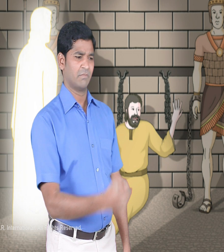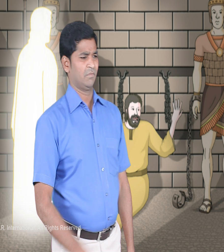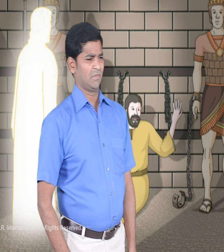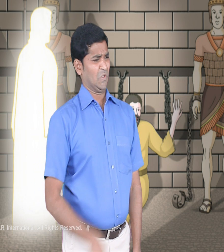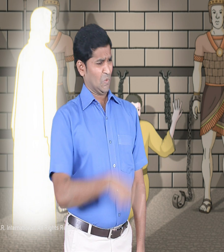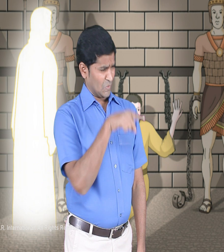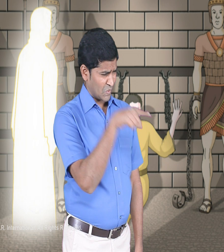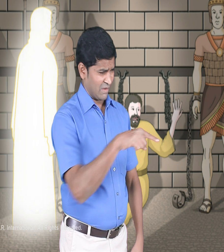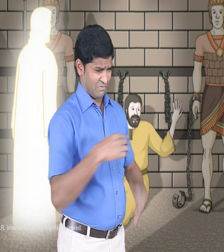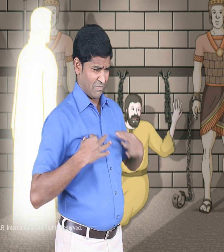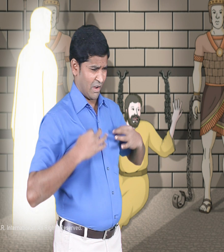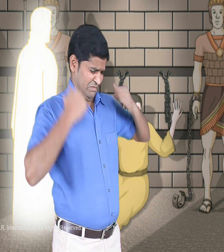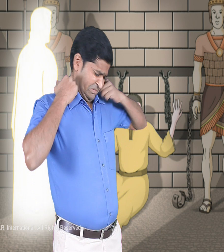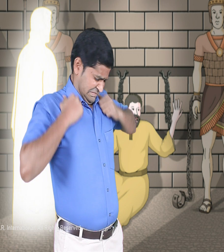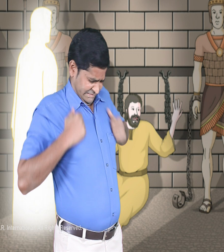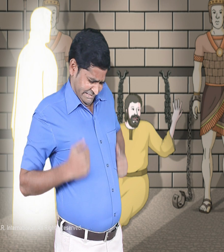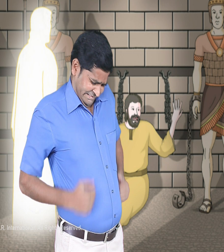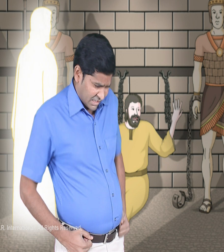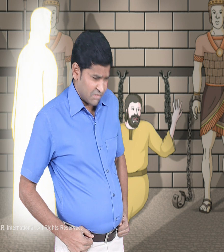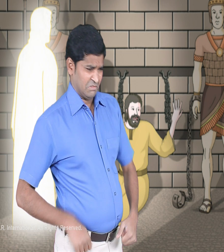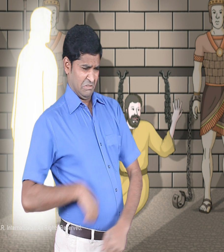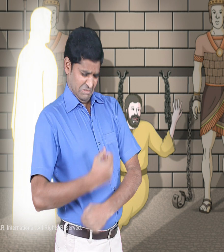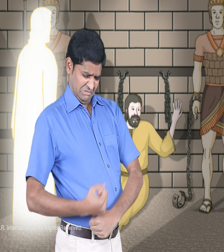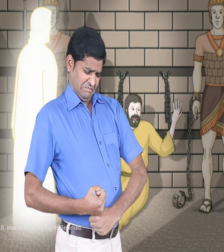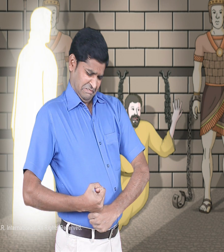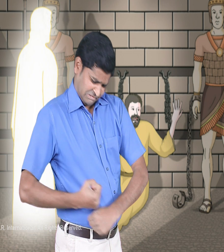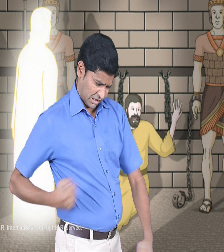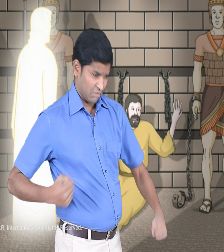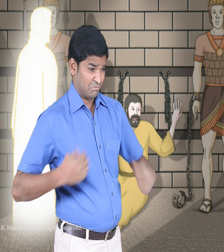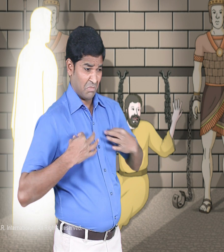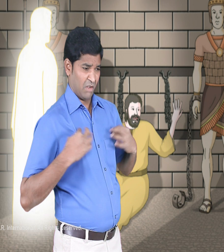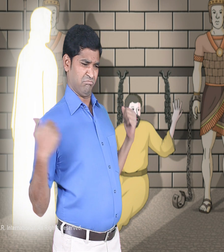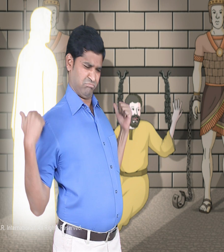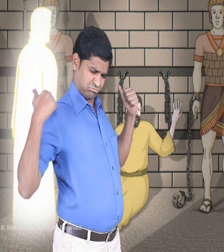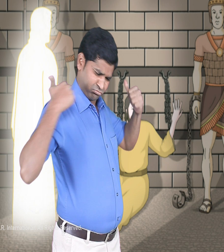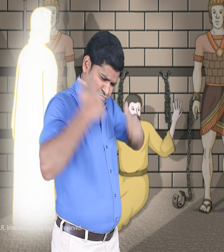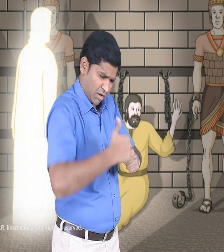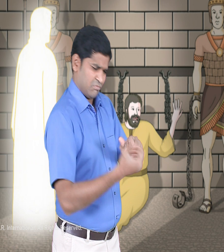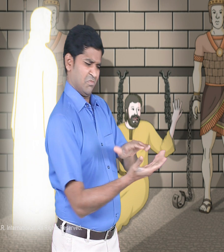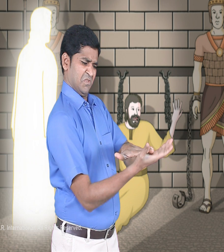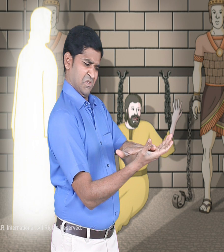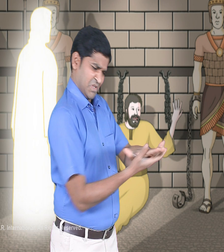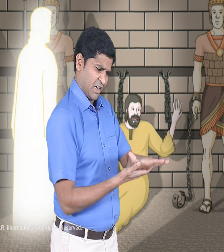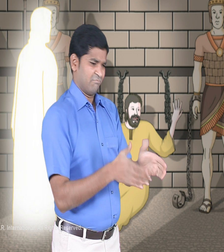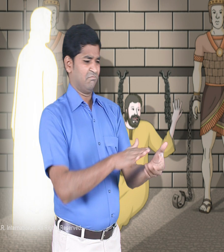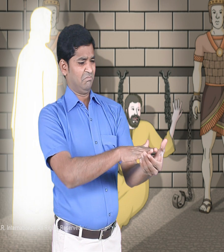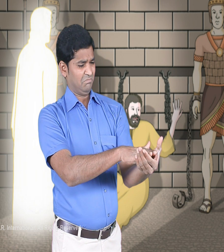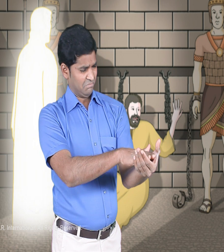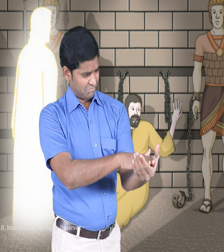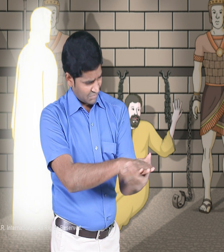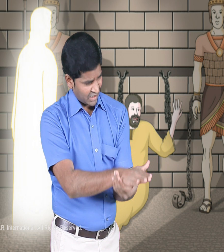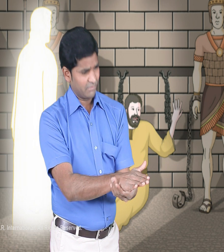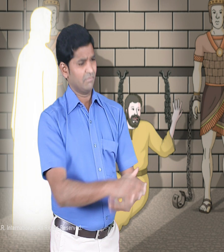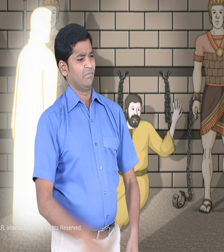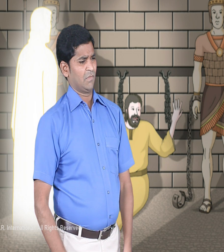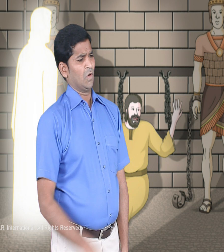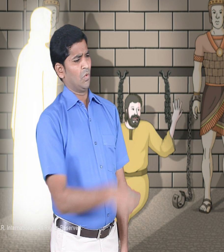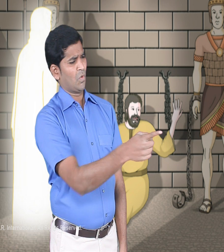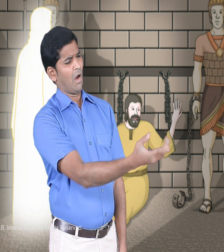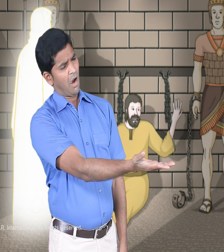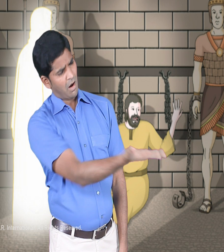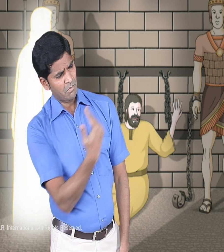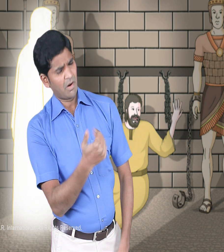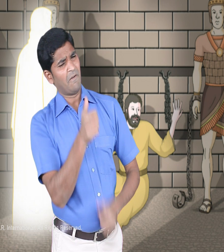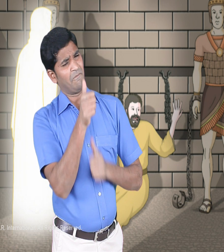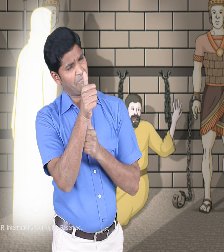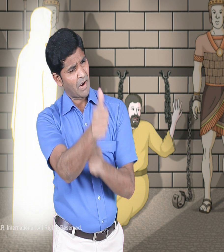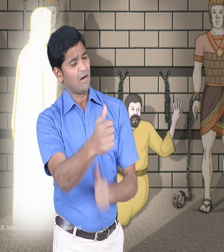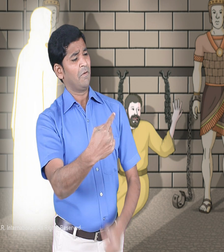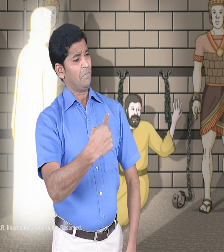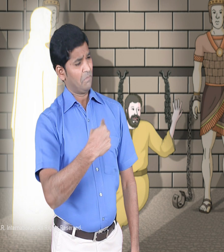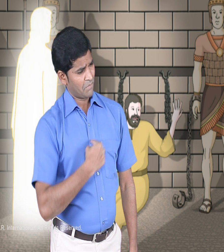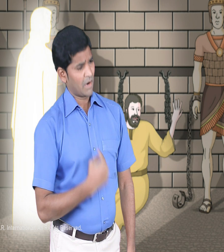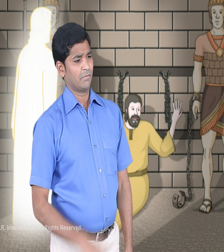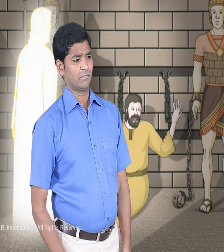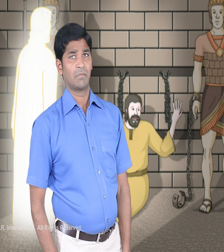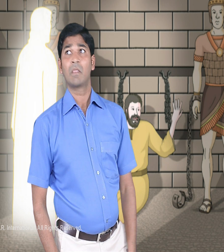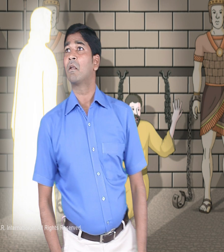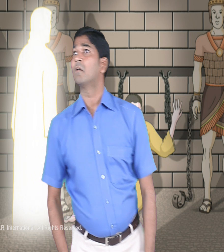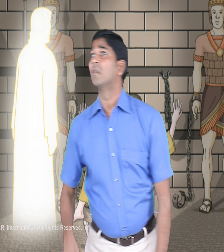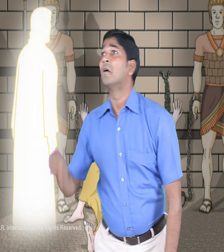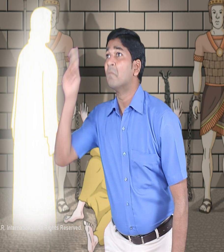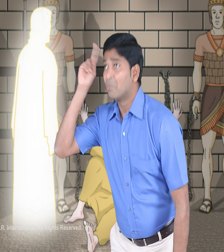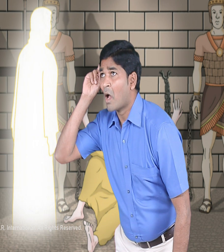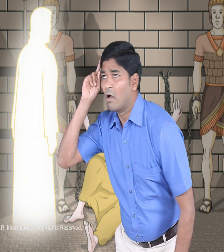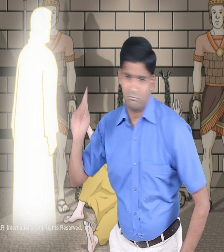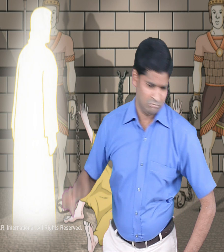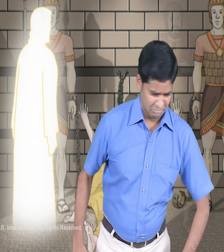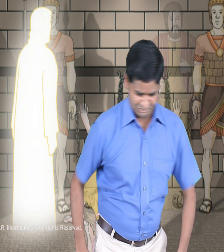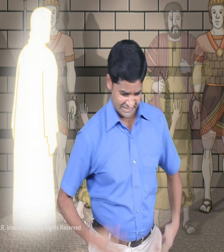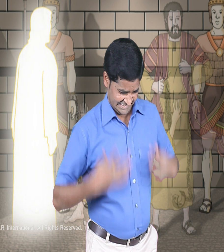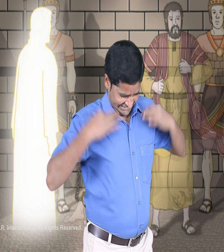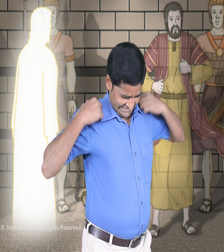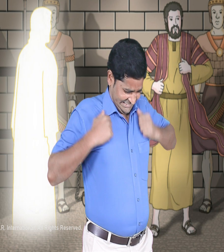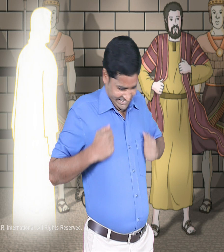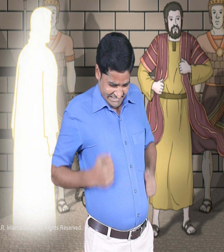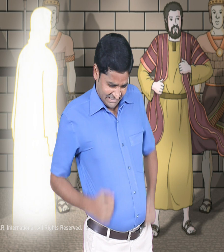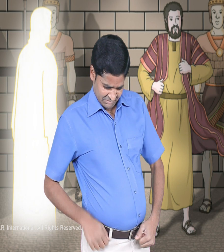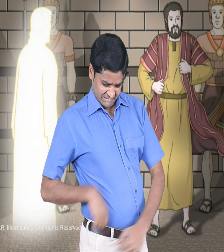“Get dressed and put on your sandals,” said the angel.